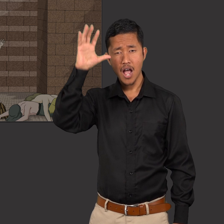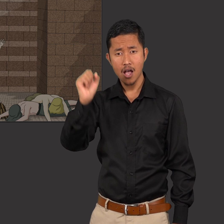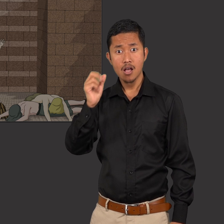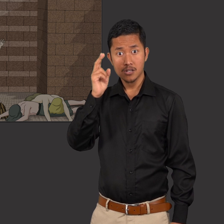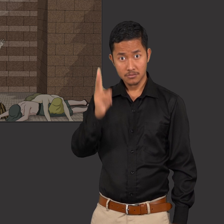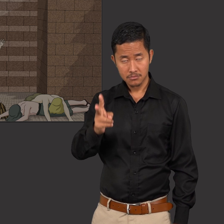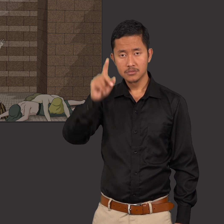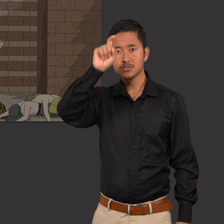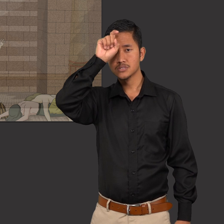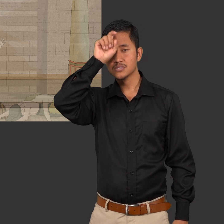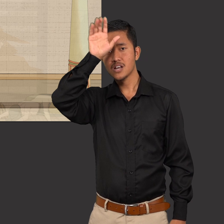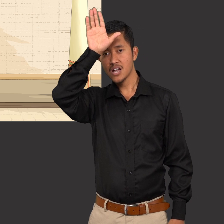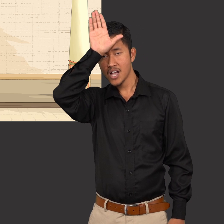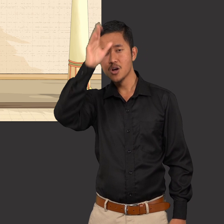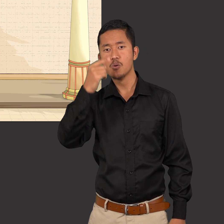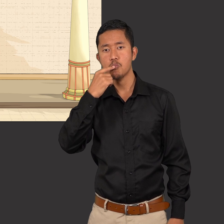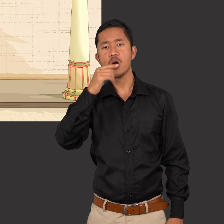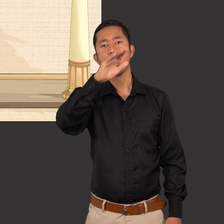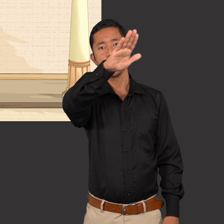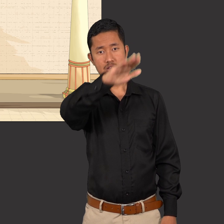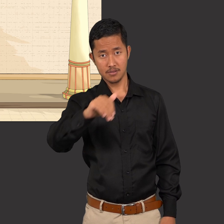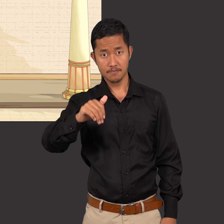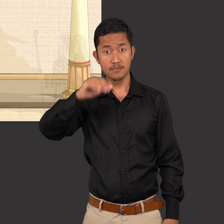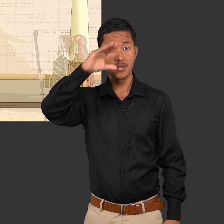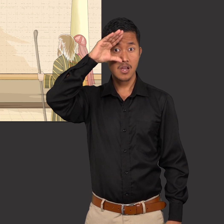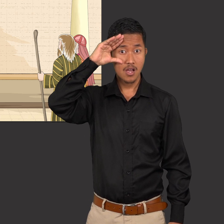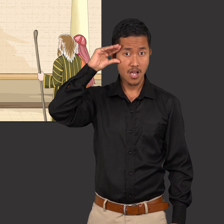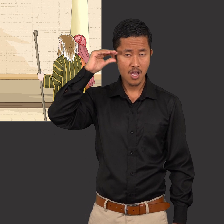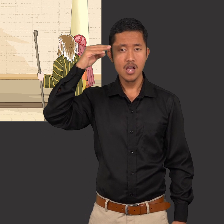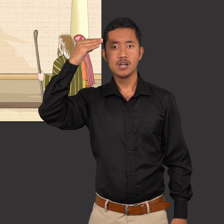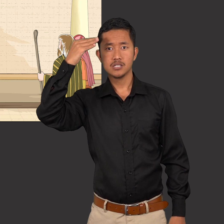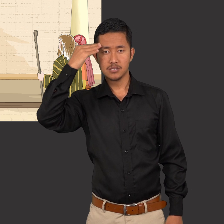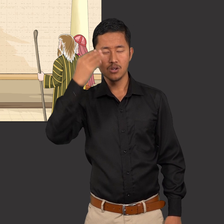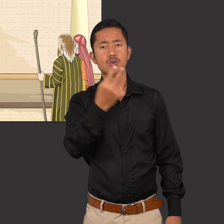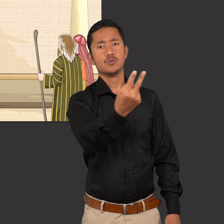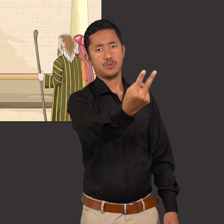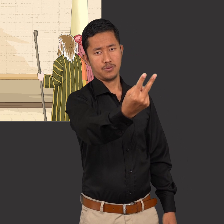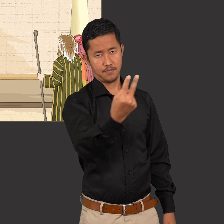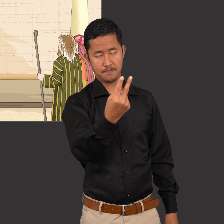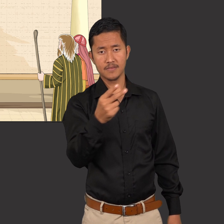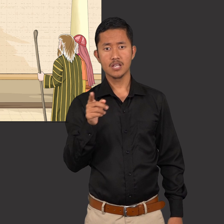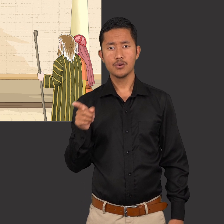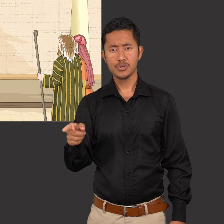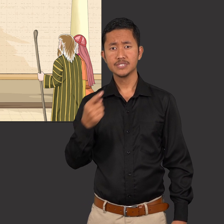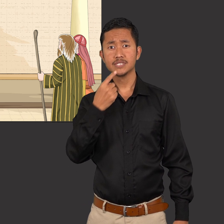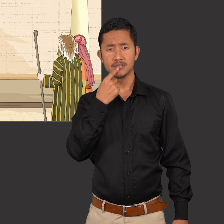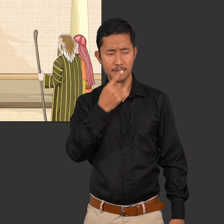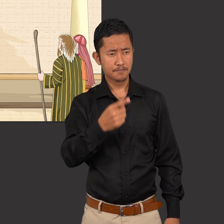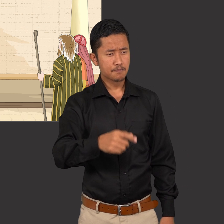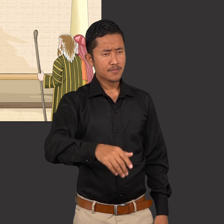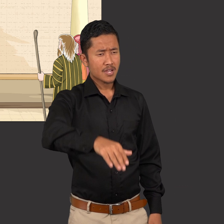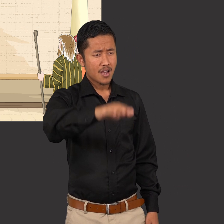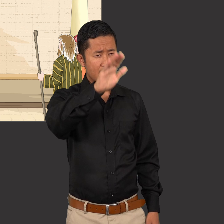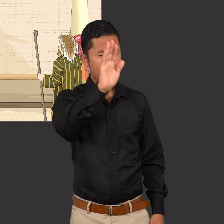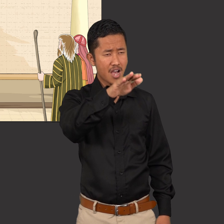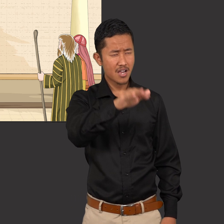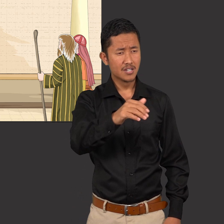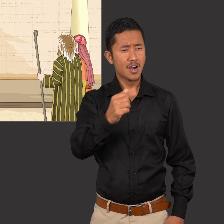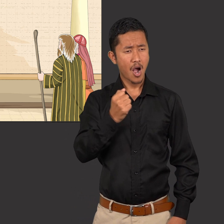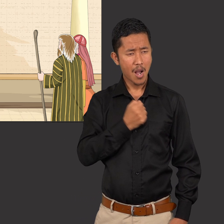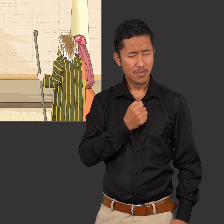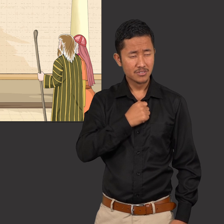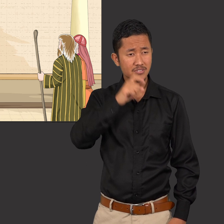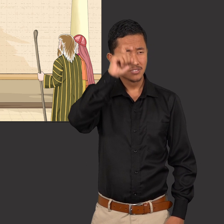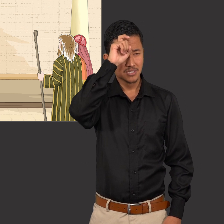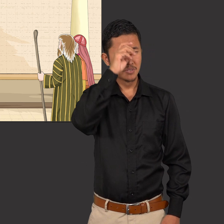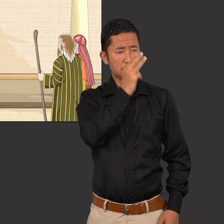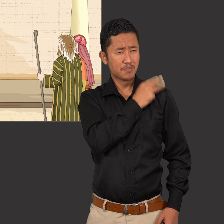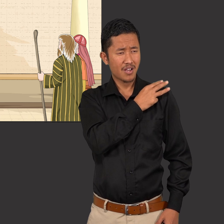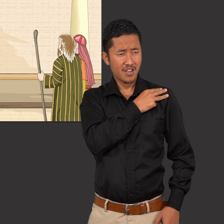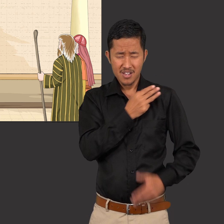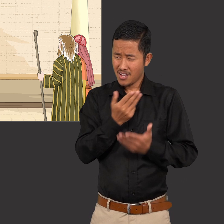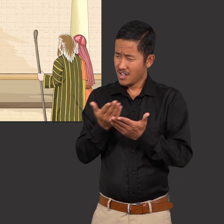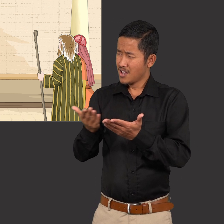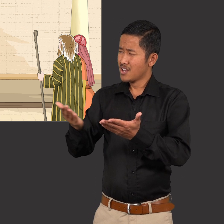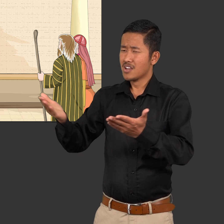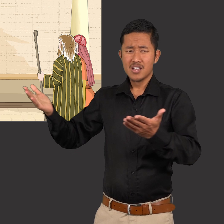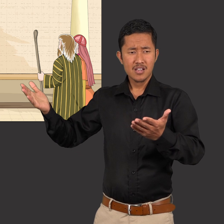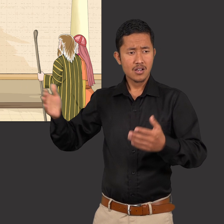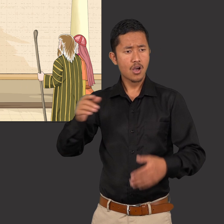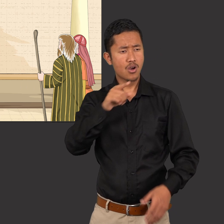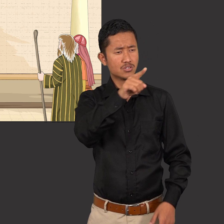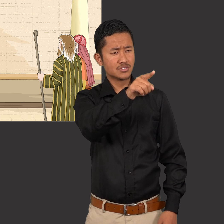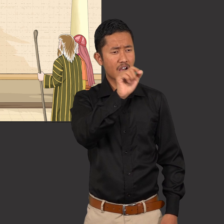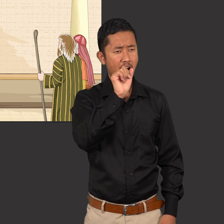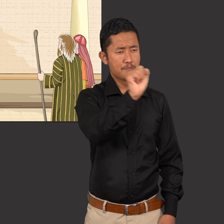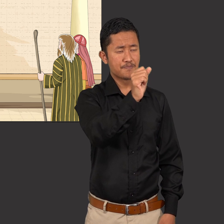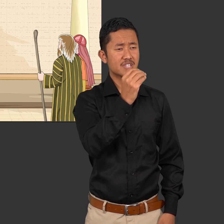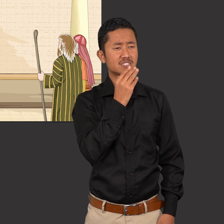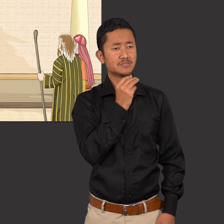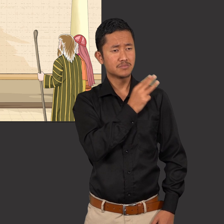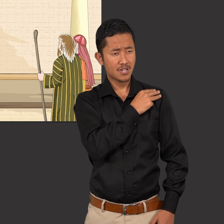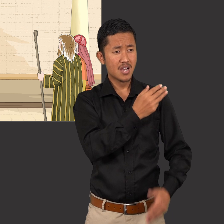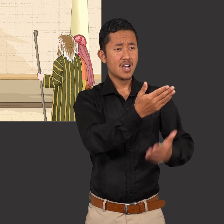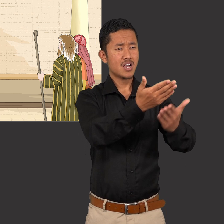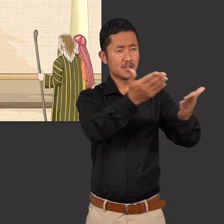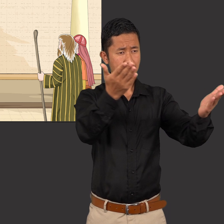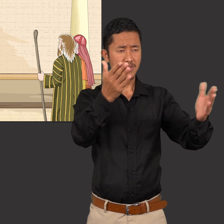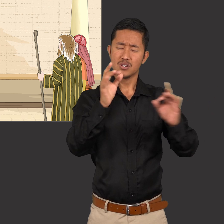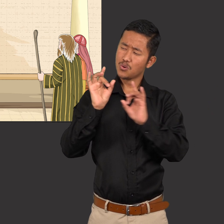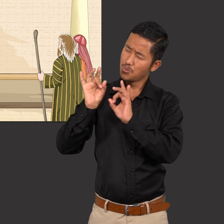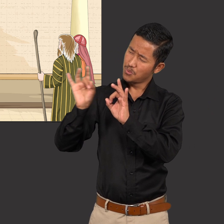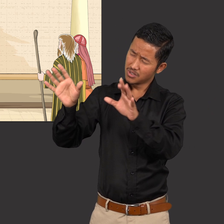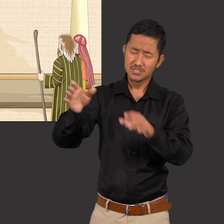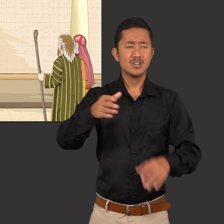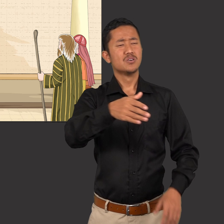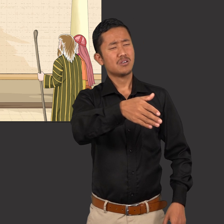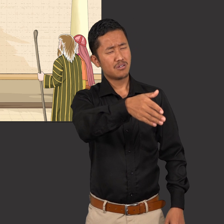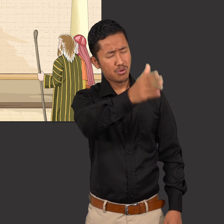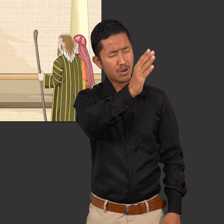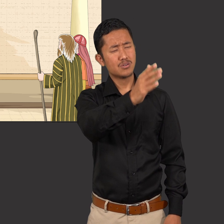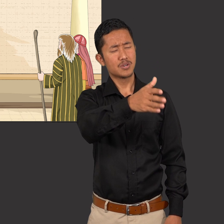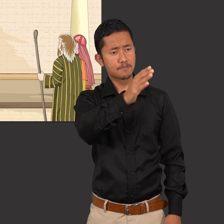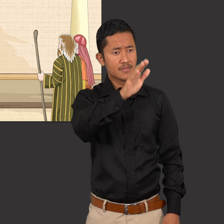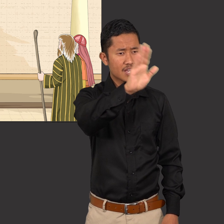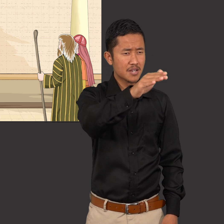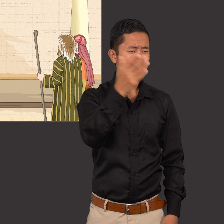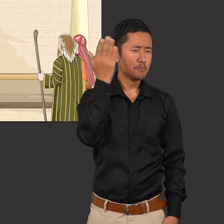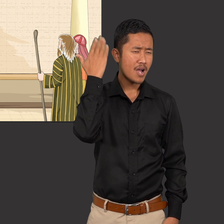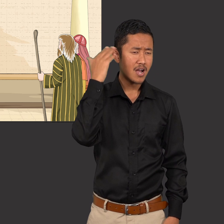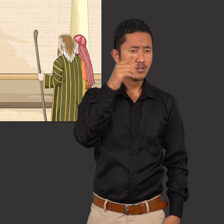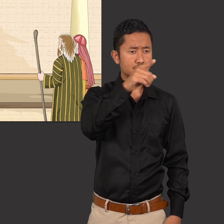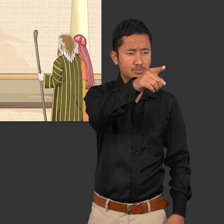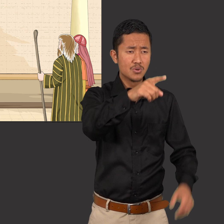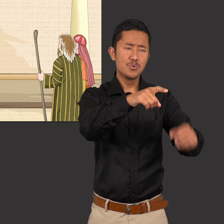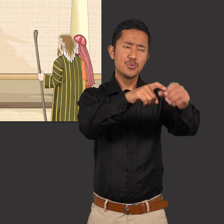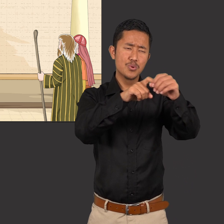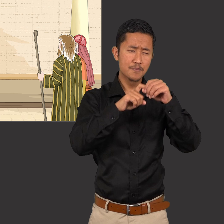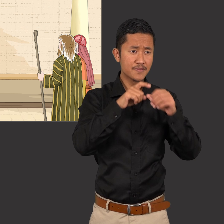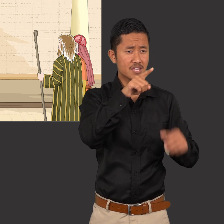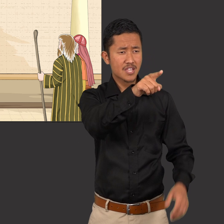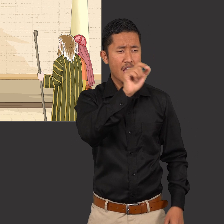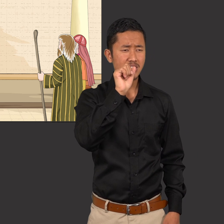Then Pharaoh summoned Moses and Aaron by night and said, “Get up, leave my people, both you and the Israelites!